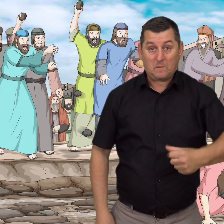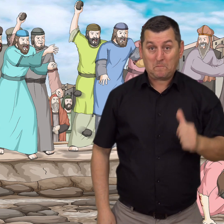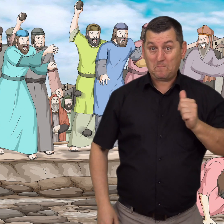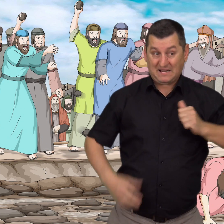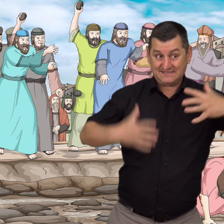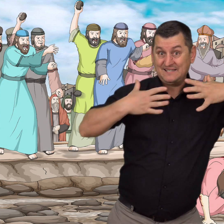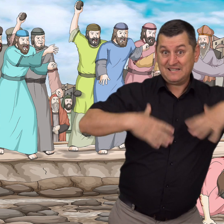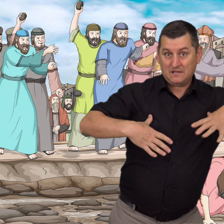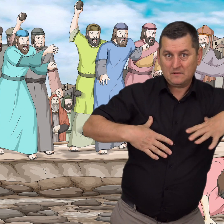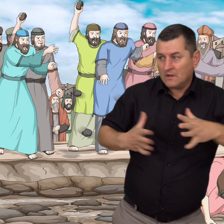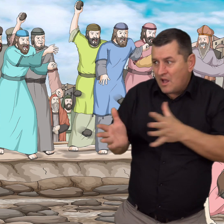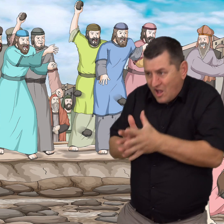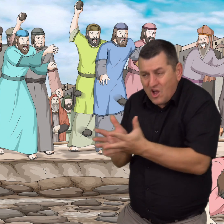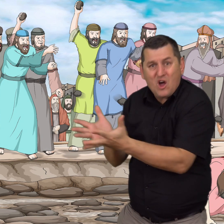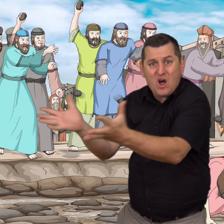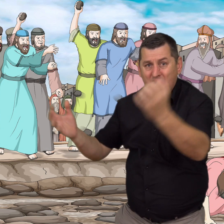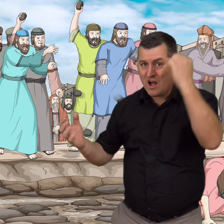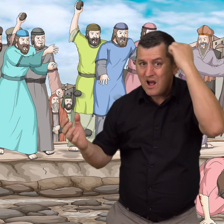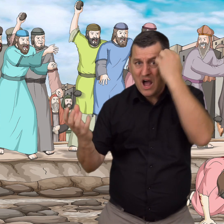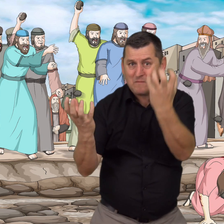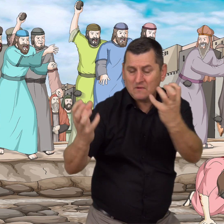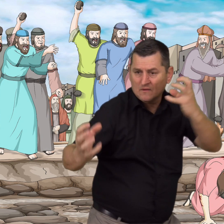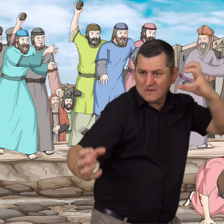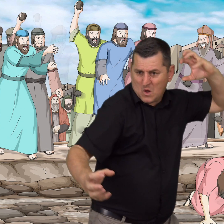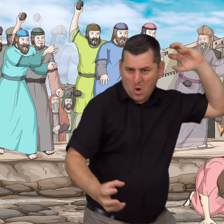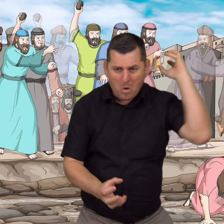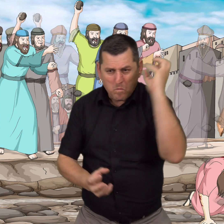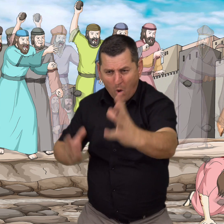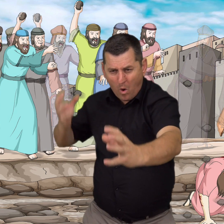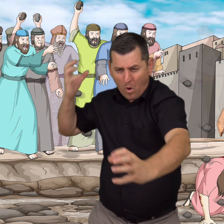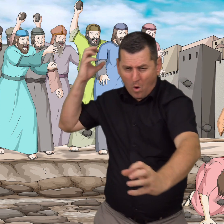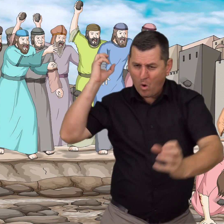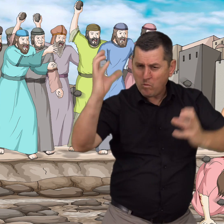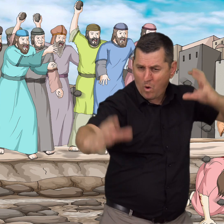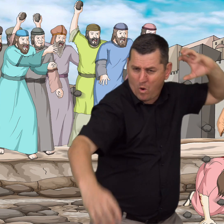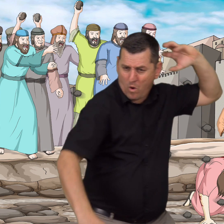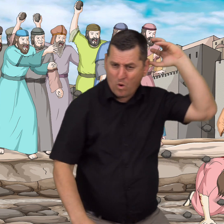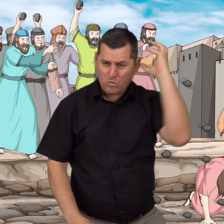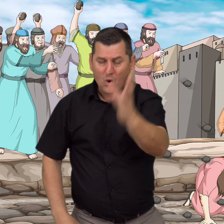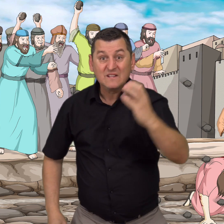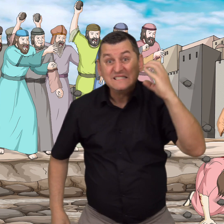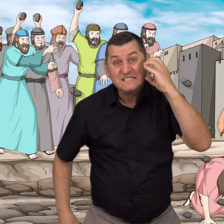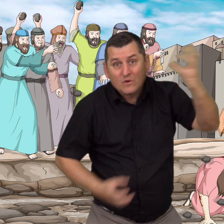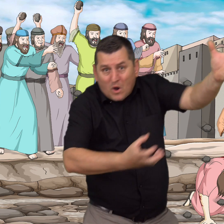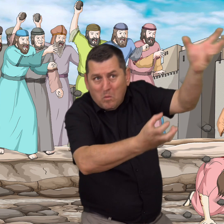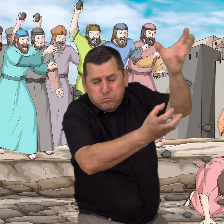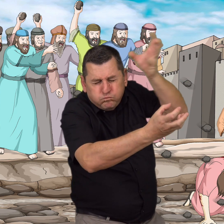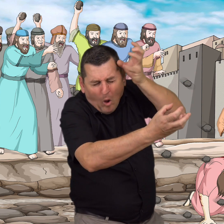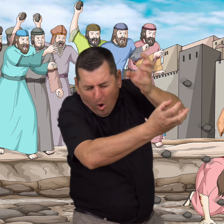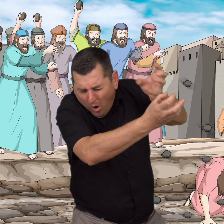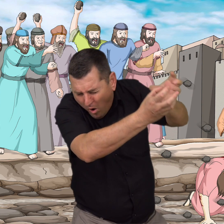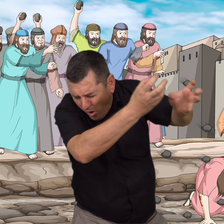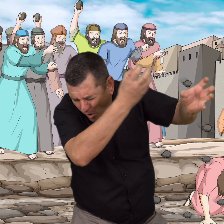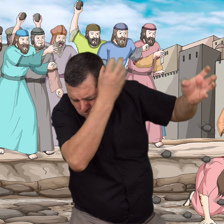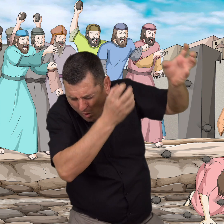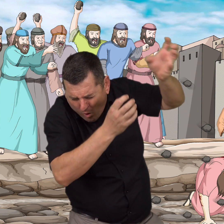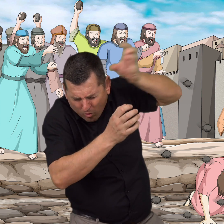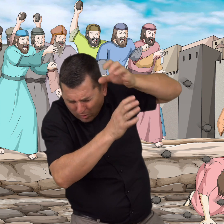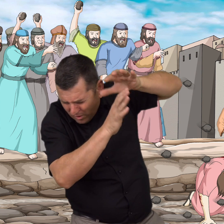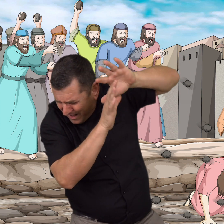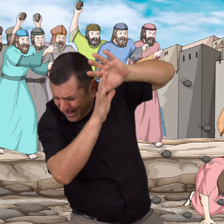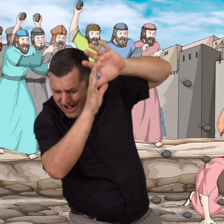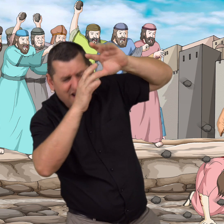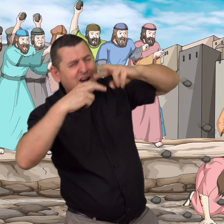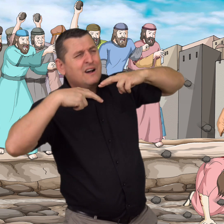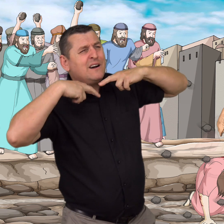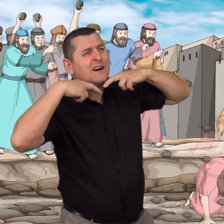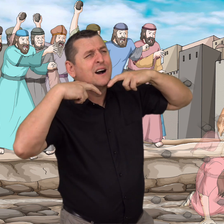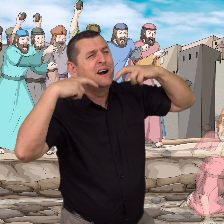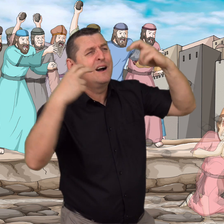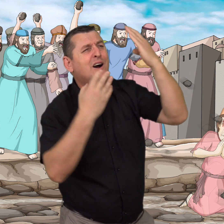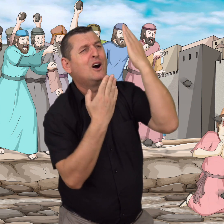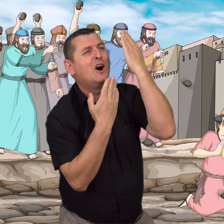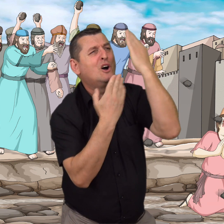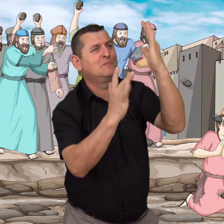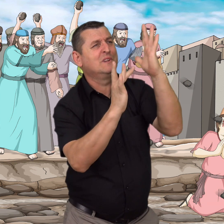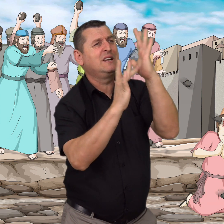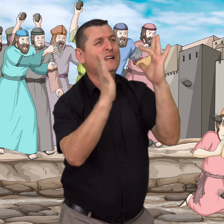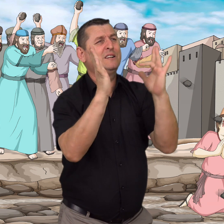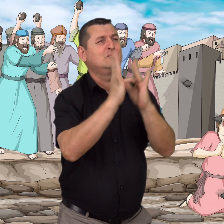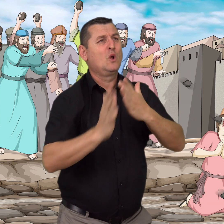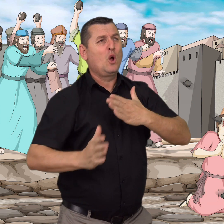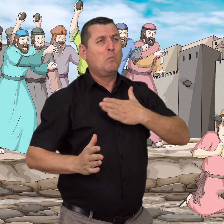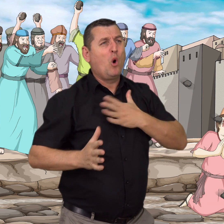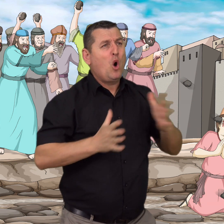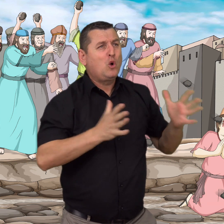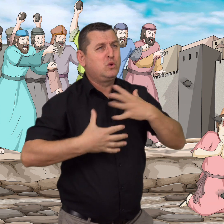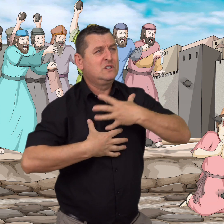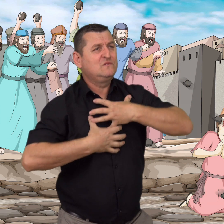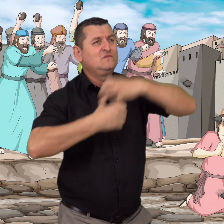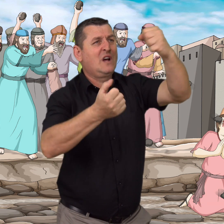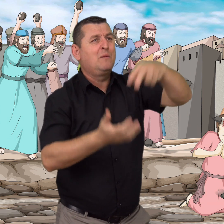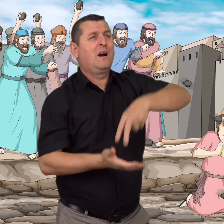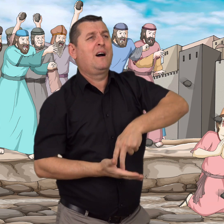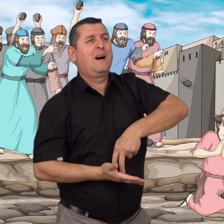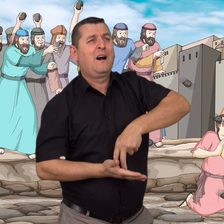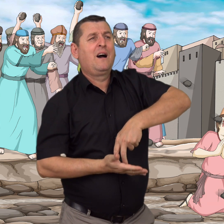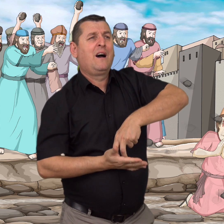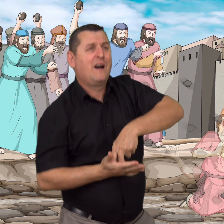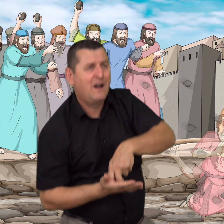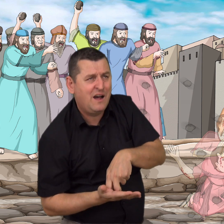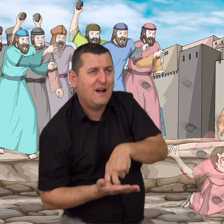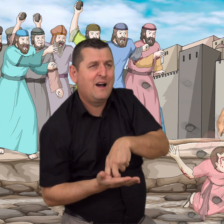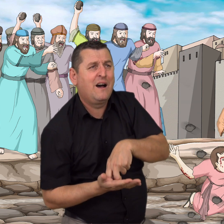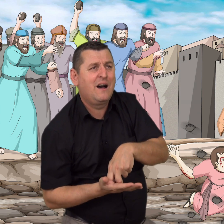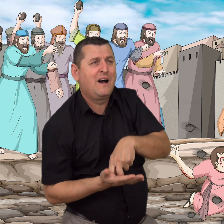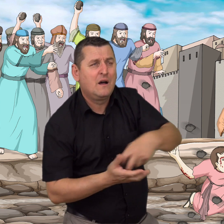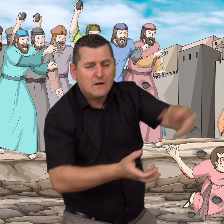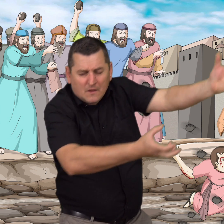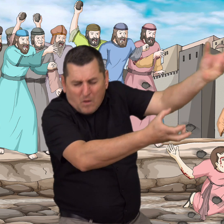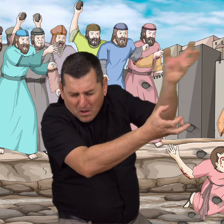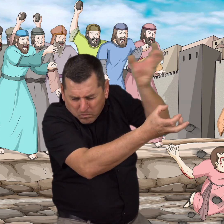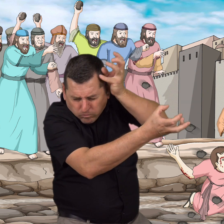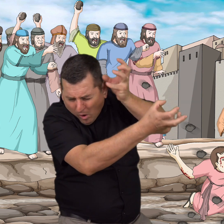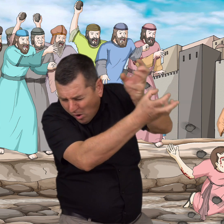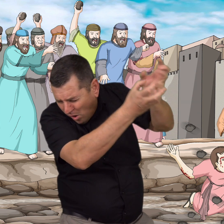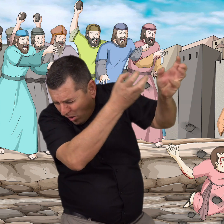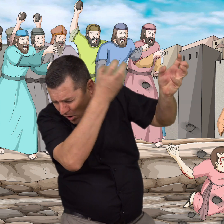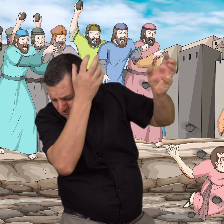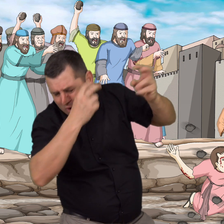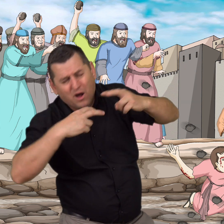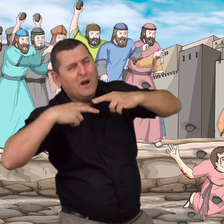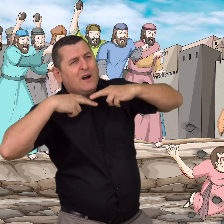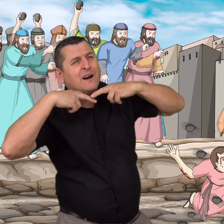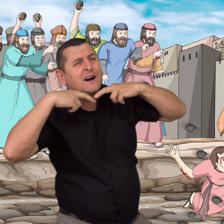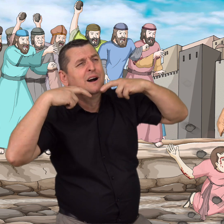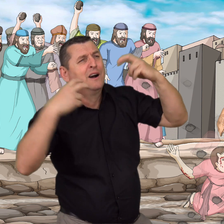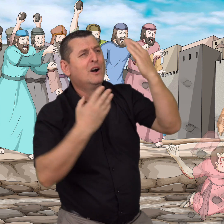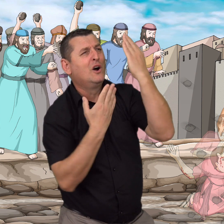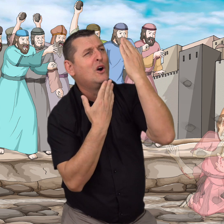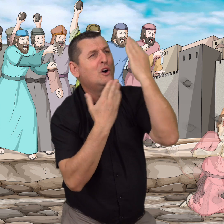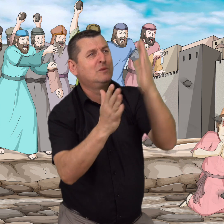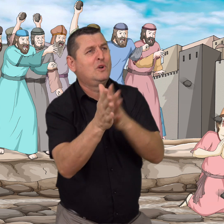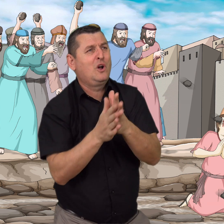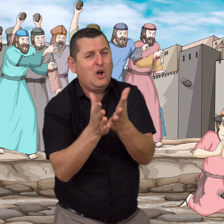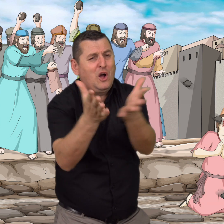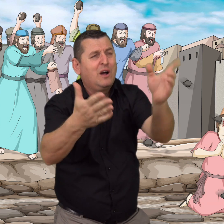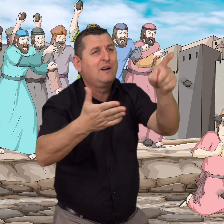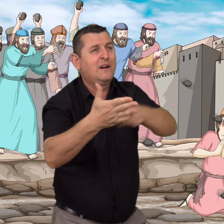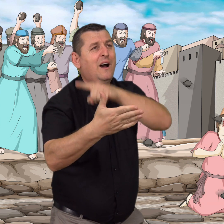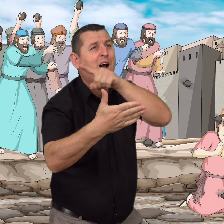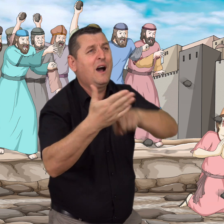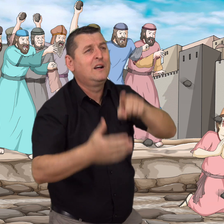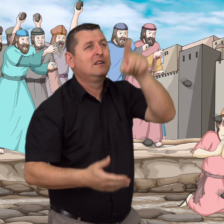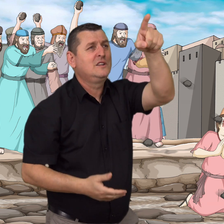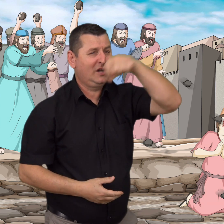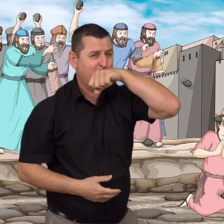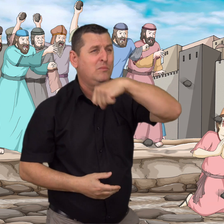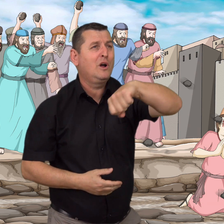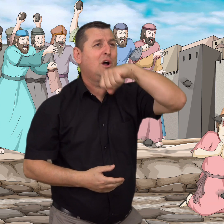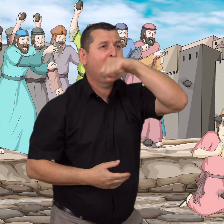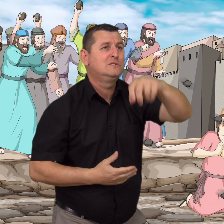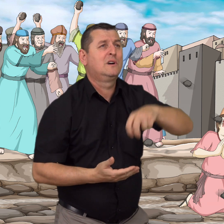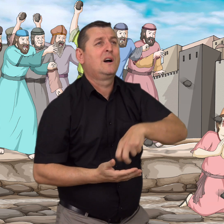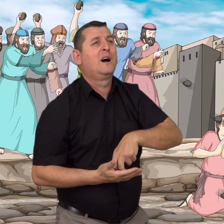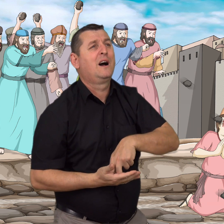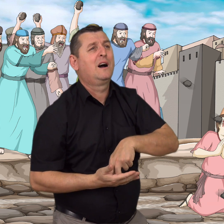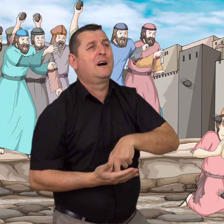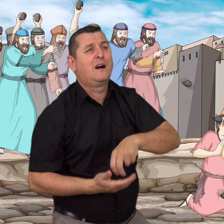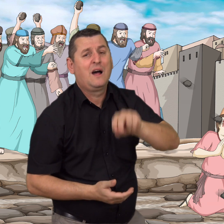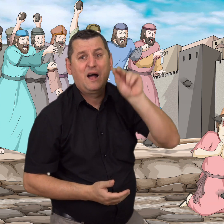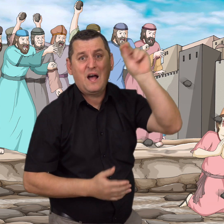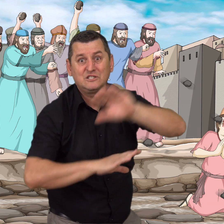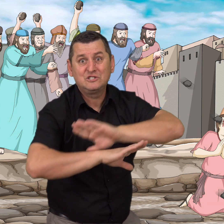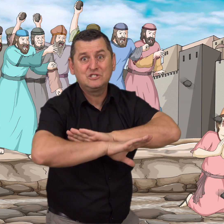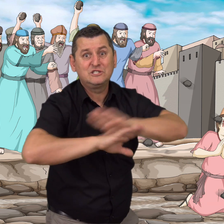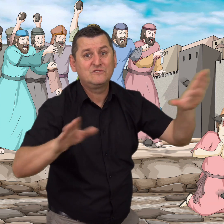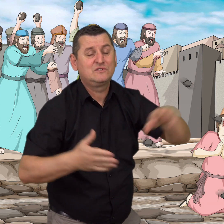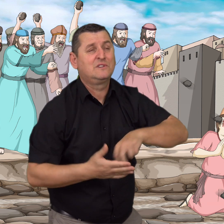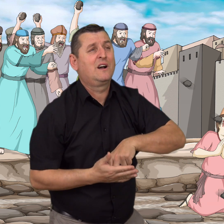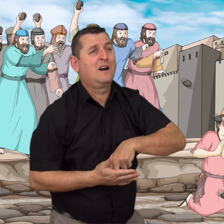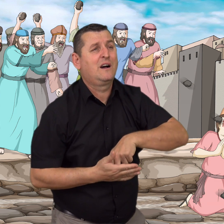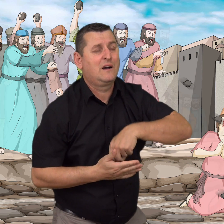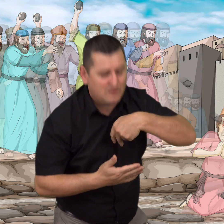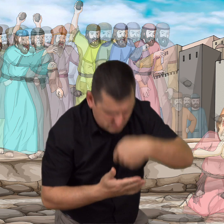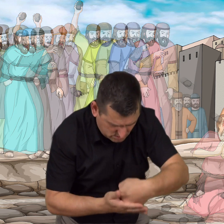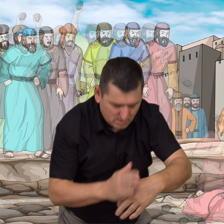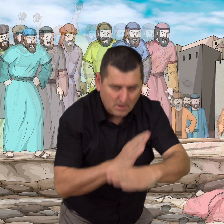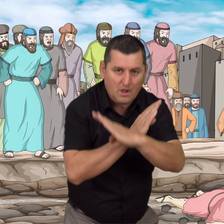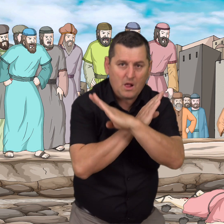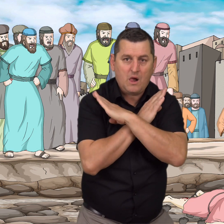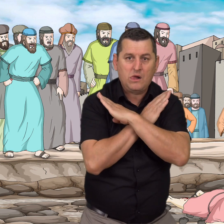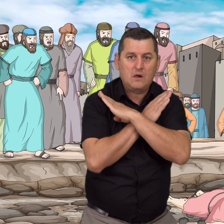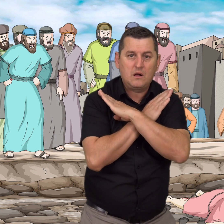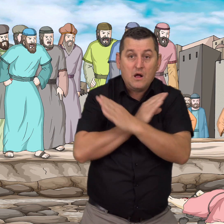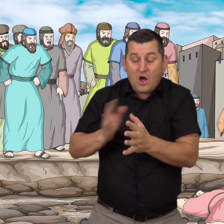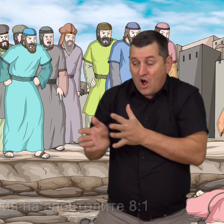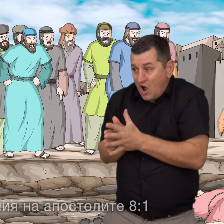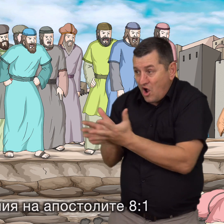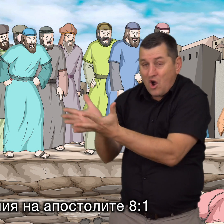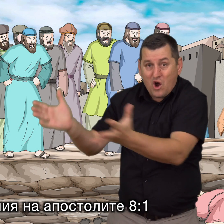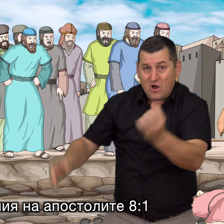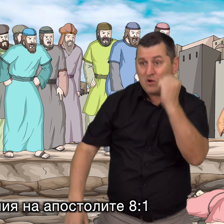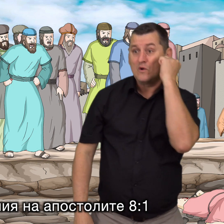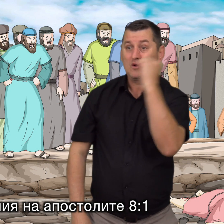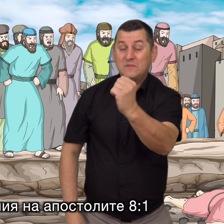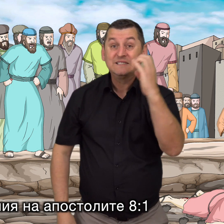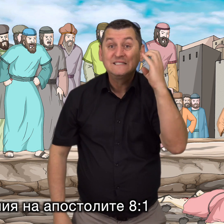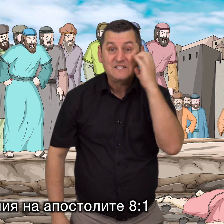While they were stoning him, Stephen appealed, “Lord Jesus, receive my spirit.” Falling on his knees, he cried out in a loud voice, “Lord, do not hold this sin against them.”